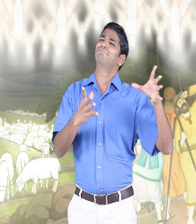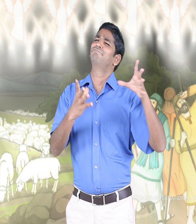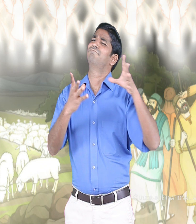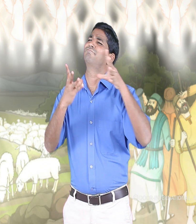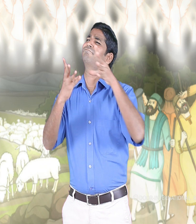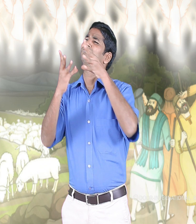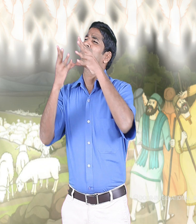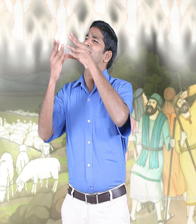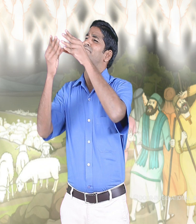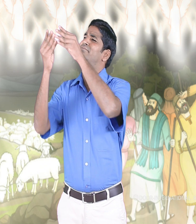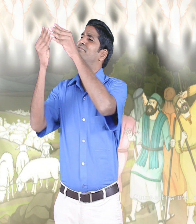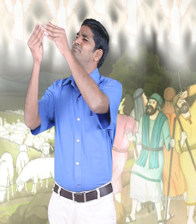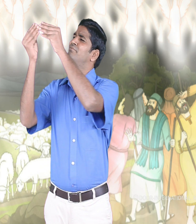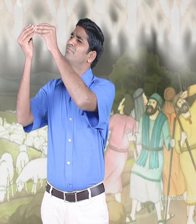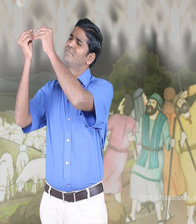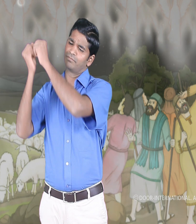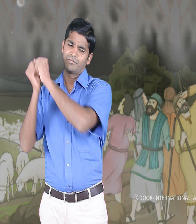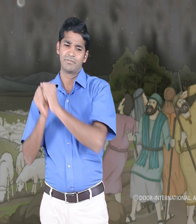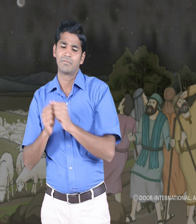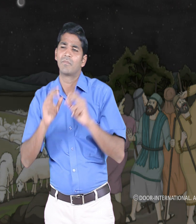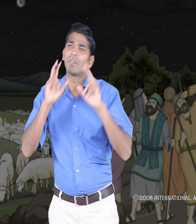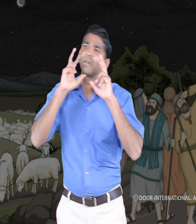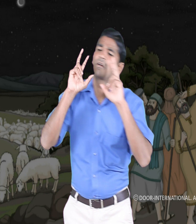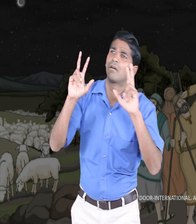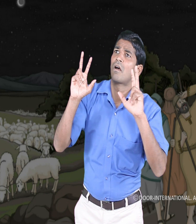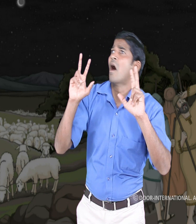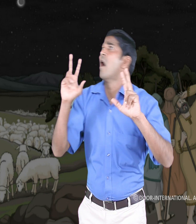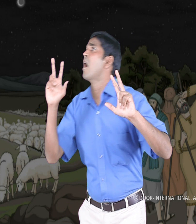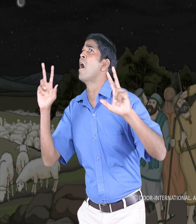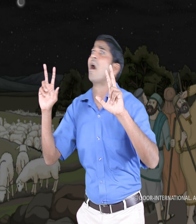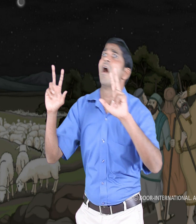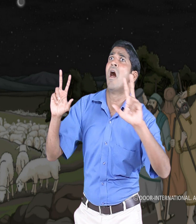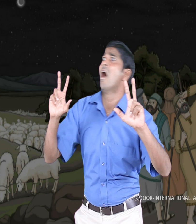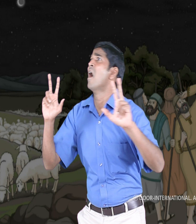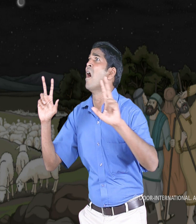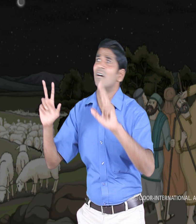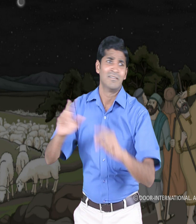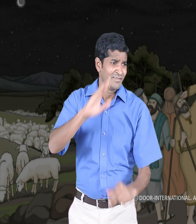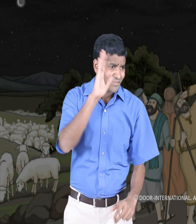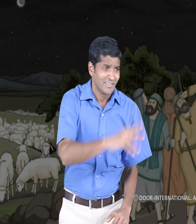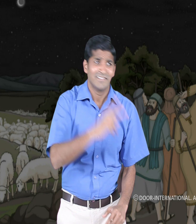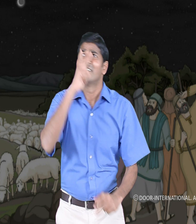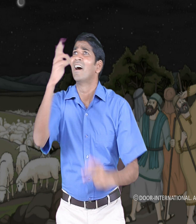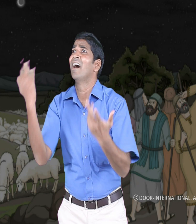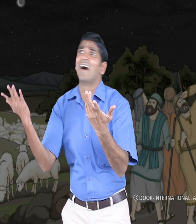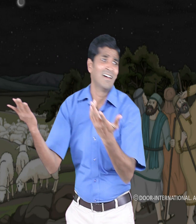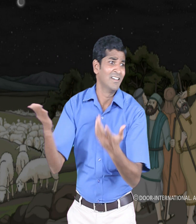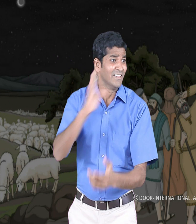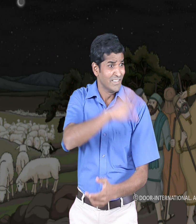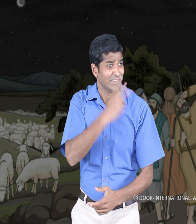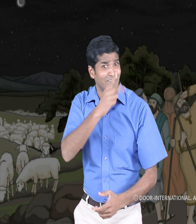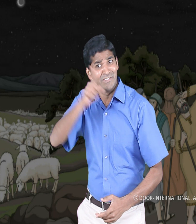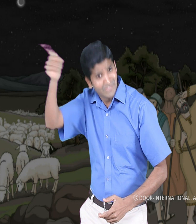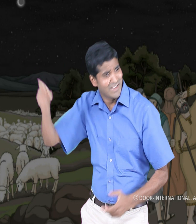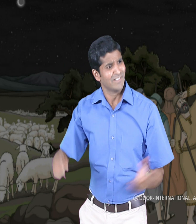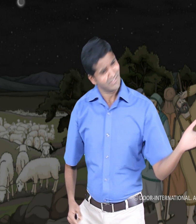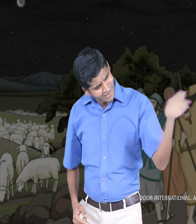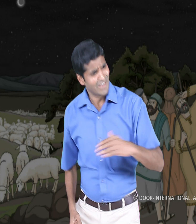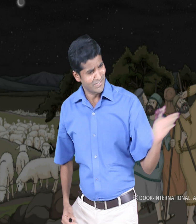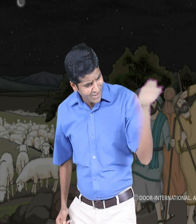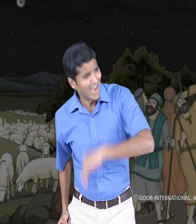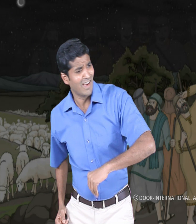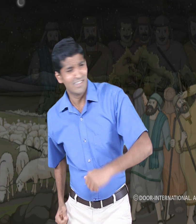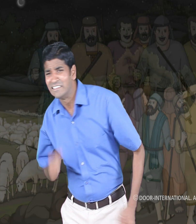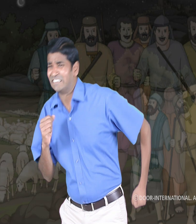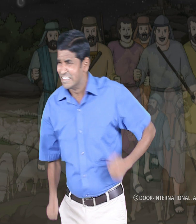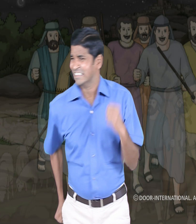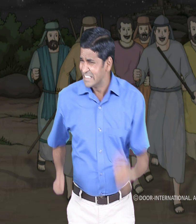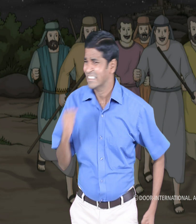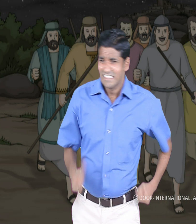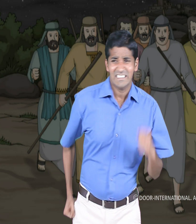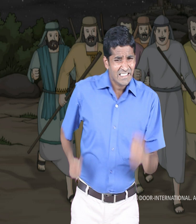When the angels had left them and gone into heaven, the shepherds said to one another, “Let us go to Bethlehem and see this thing that has happened, which the Lord has made known to us.”